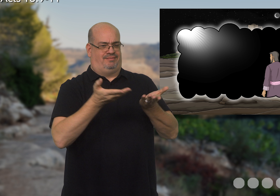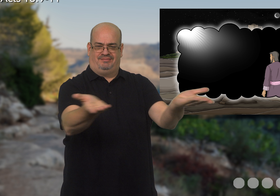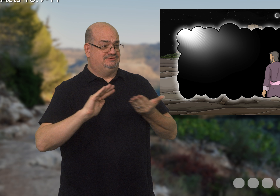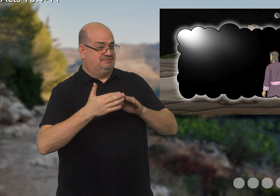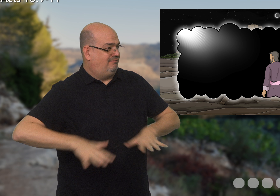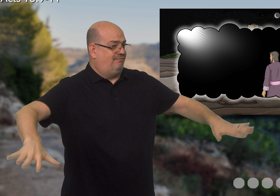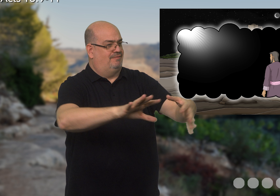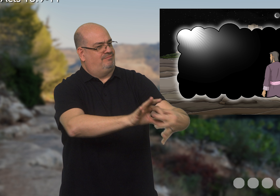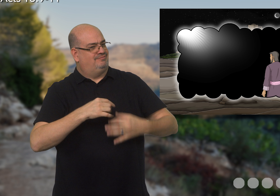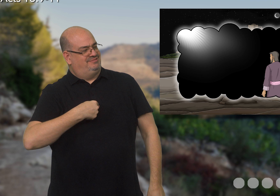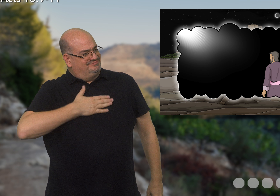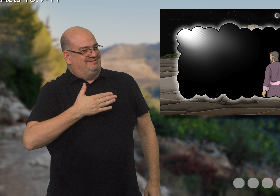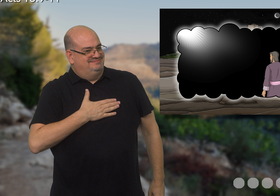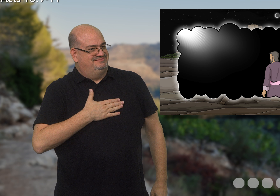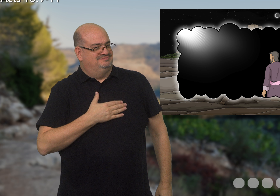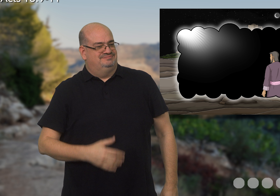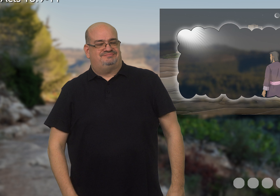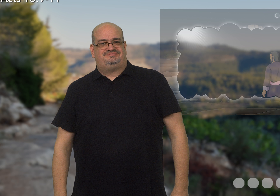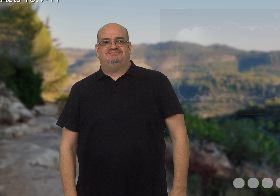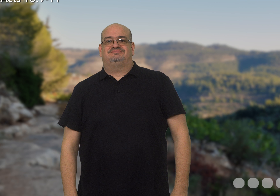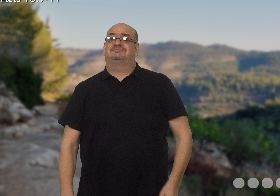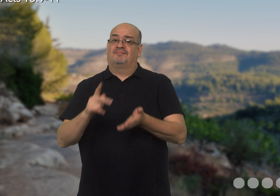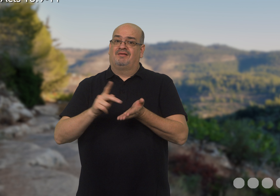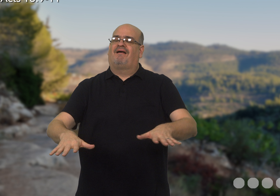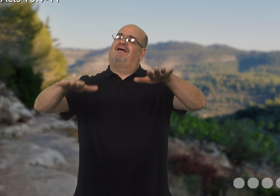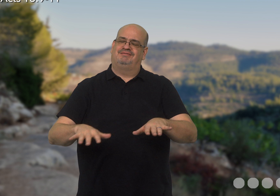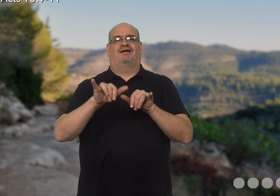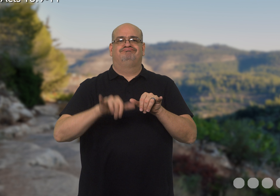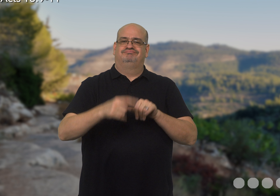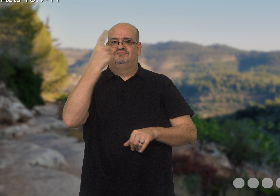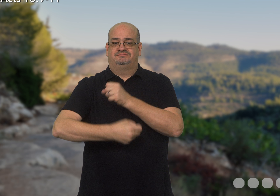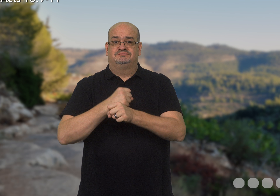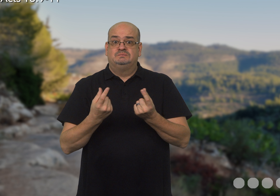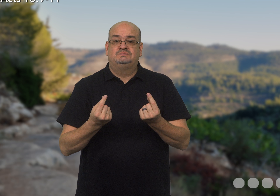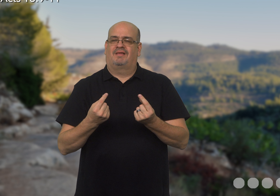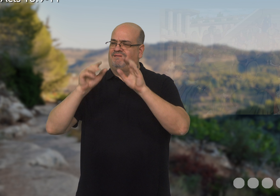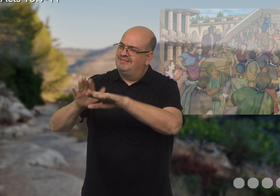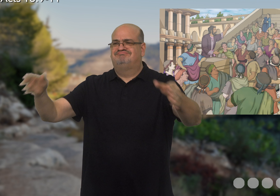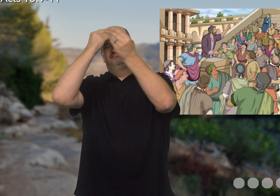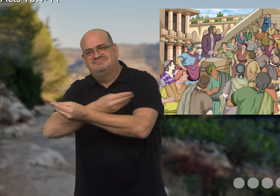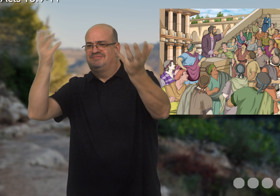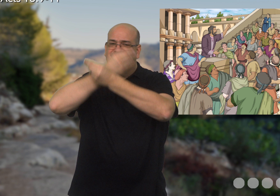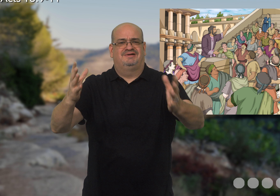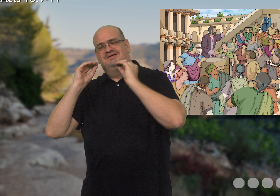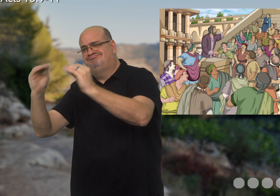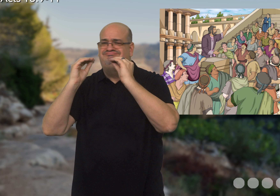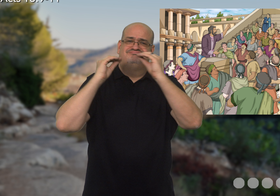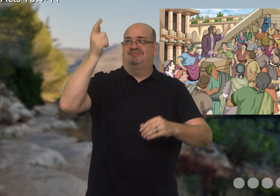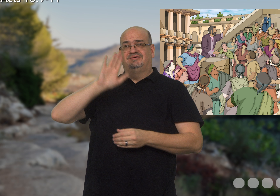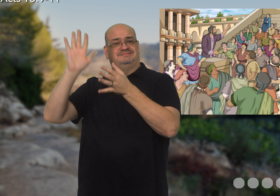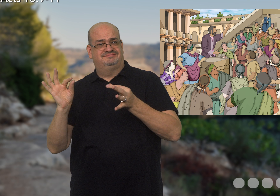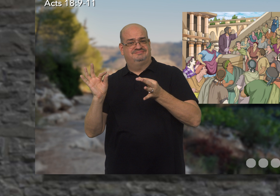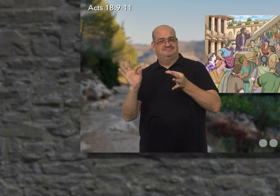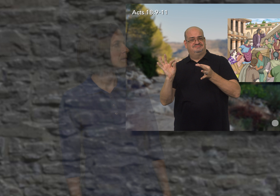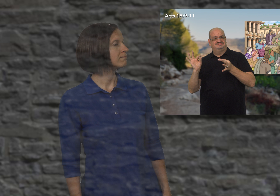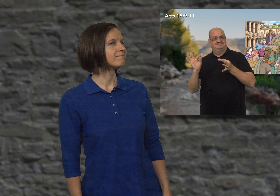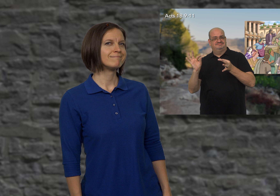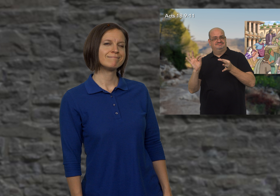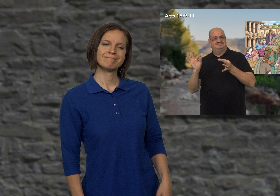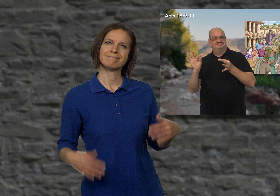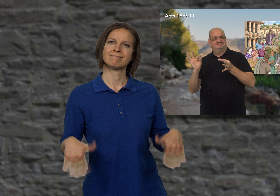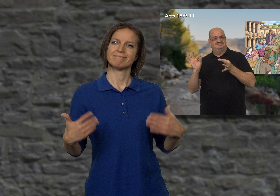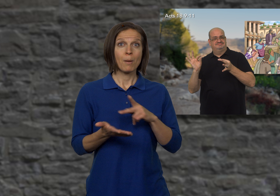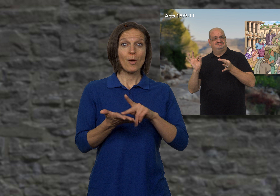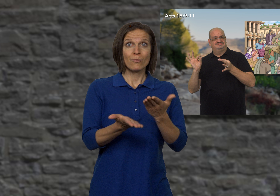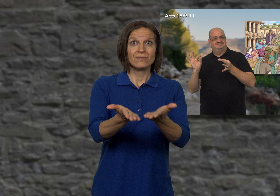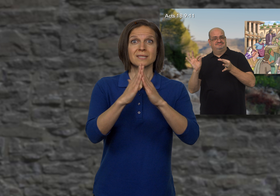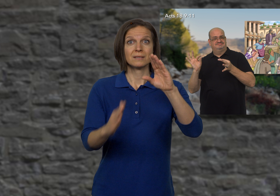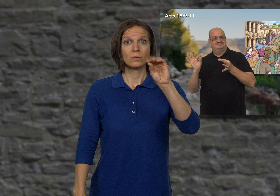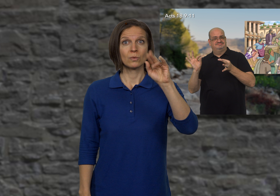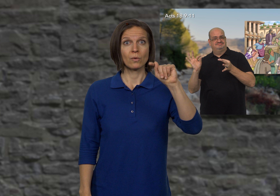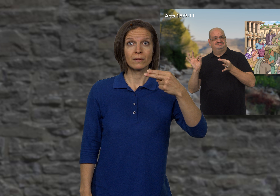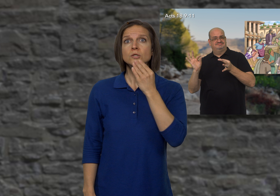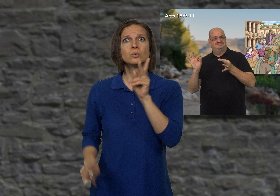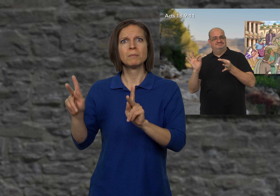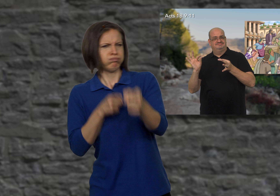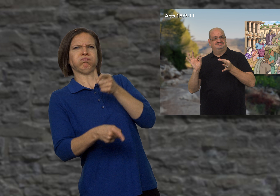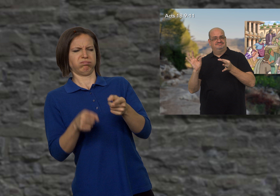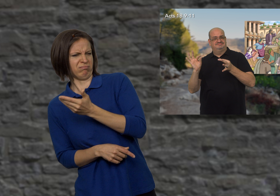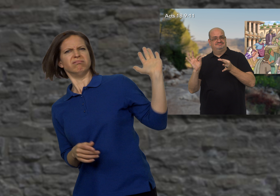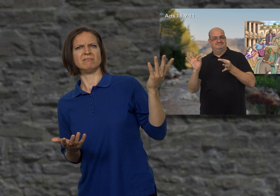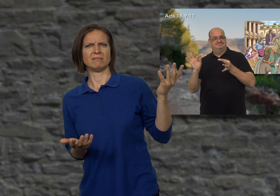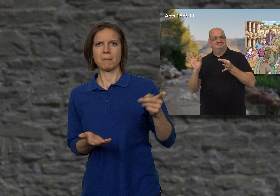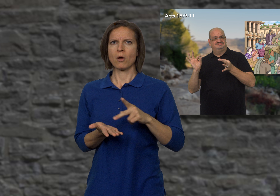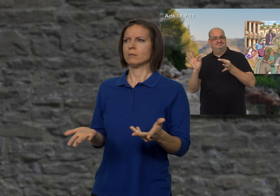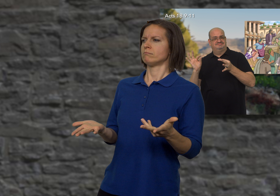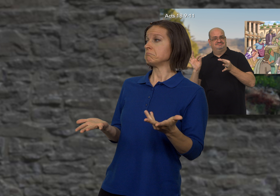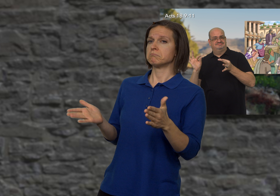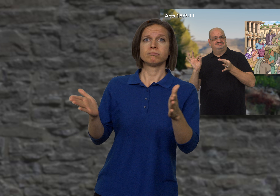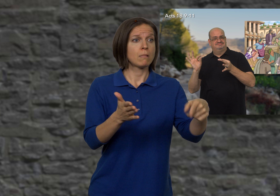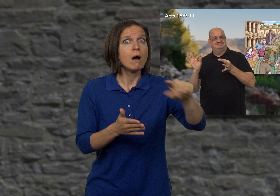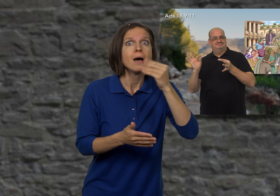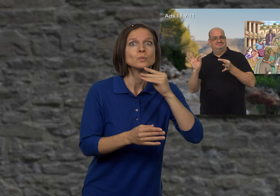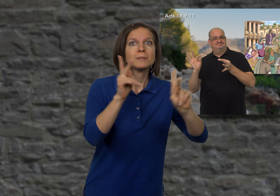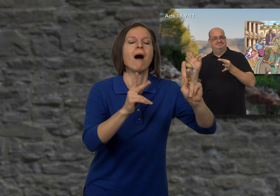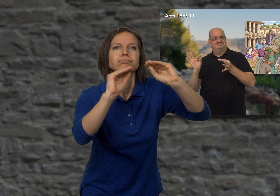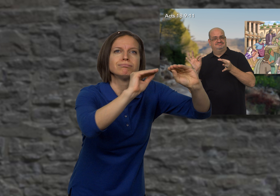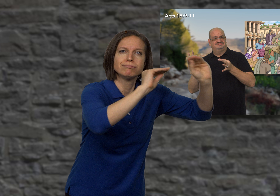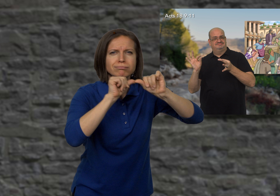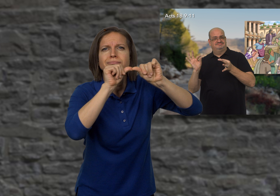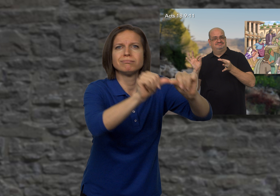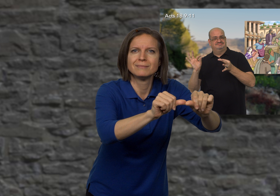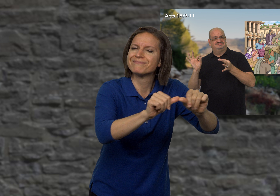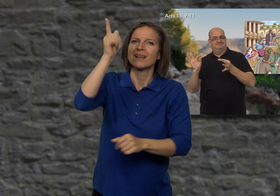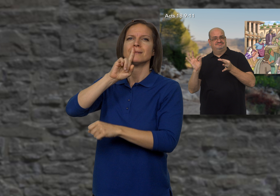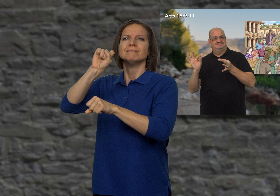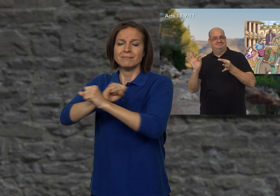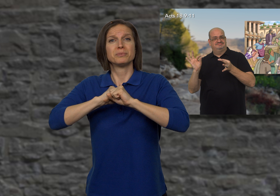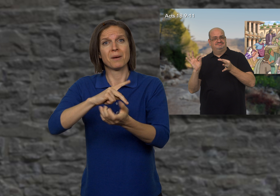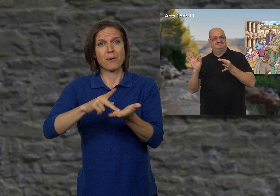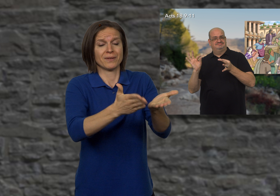For I am with you and no one will lay a hand on you, because I have many people in this city.”